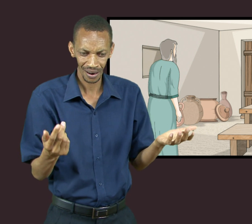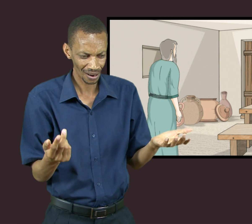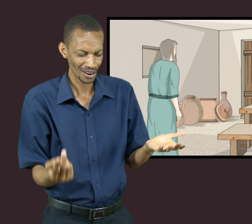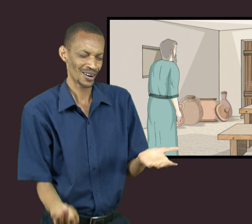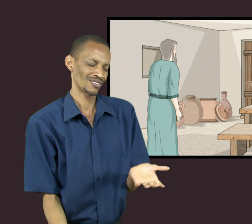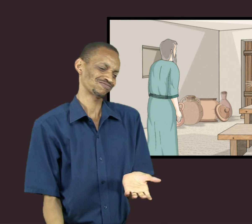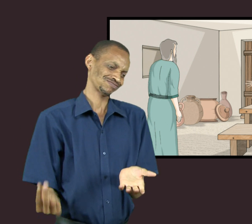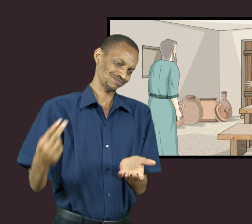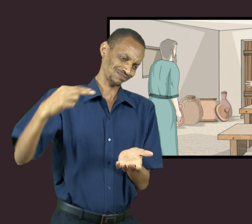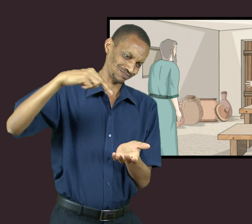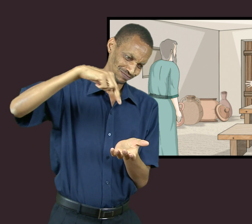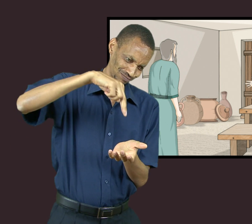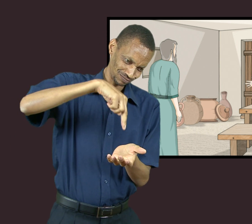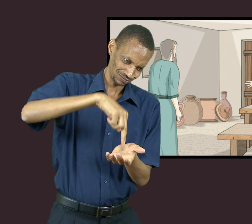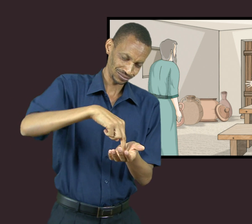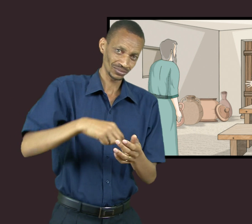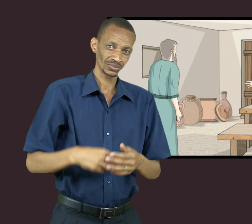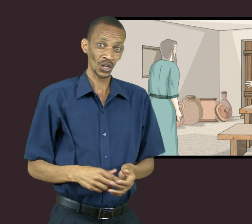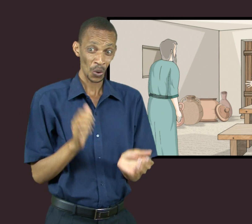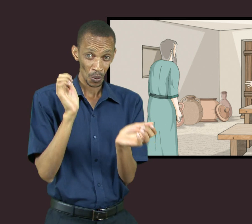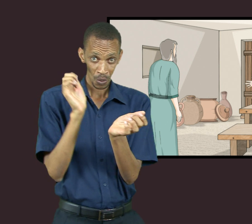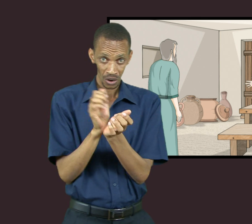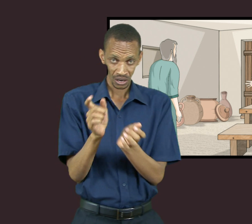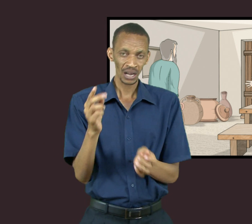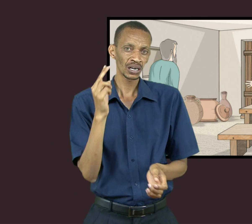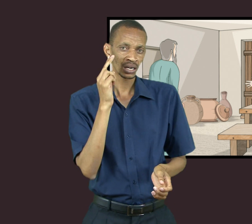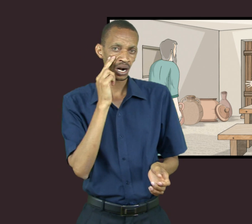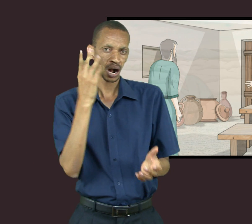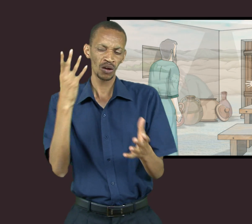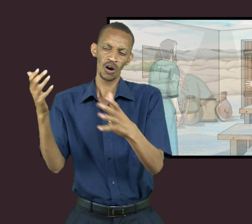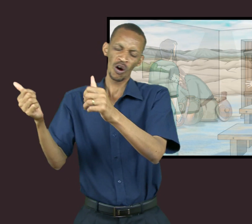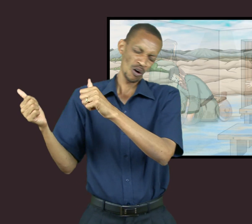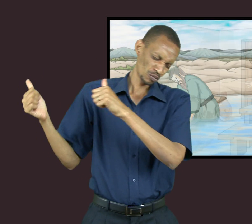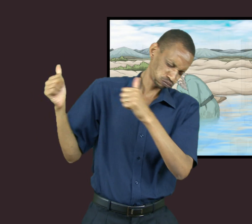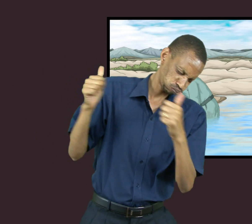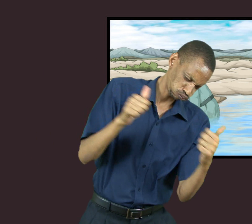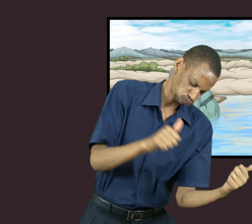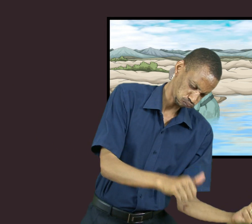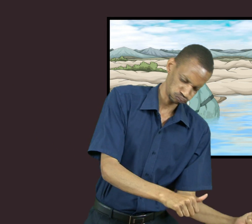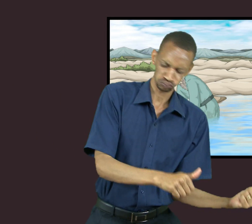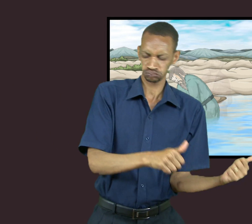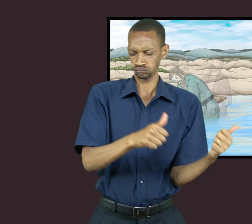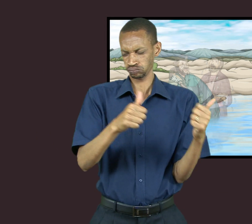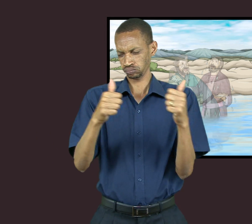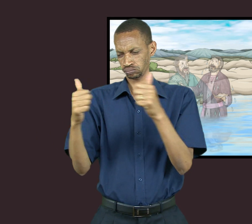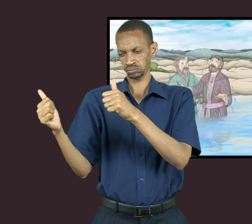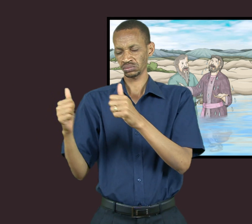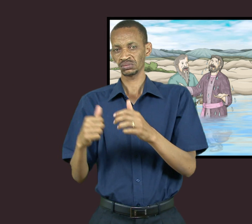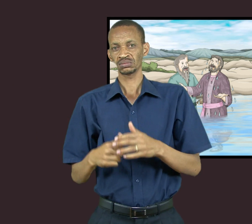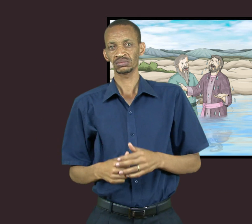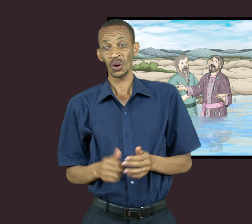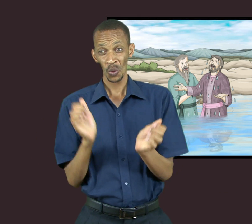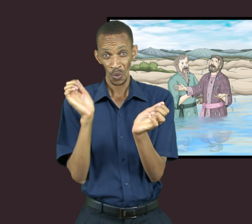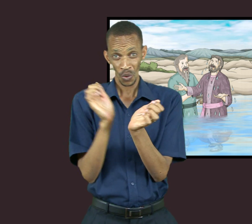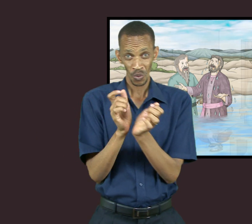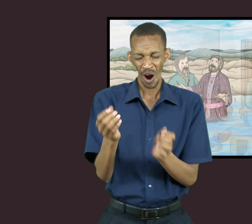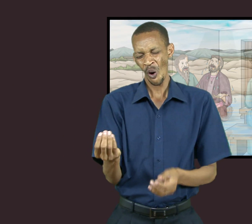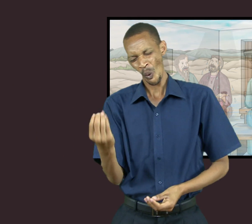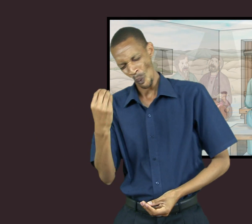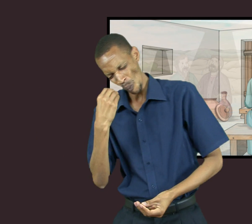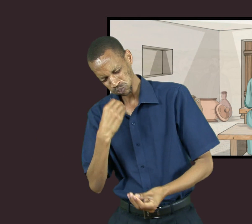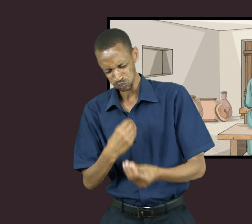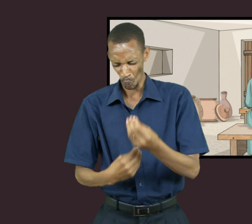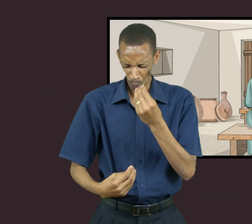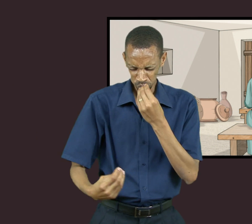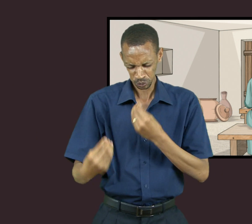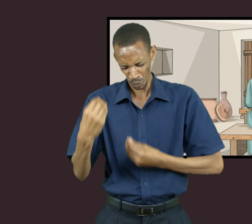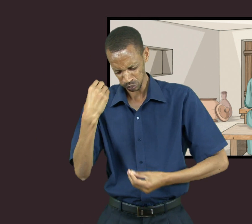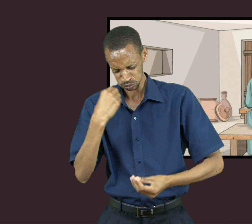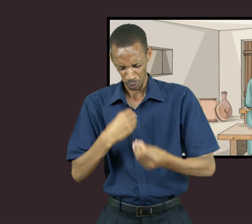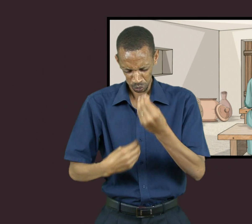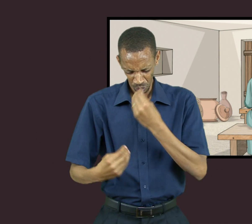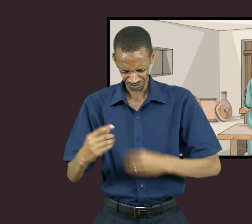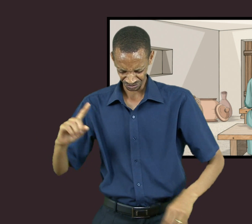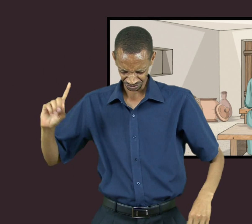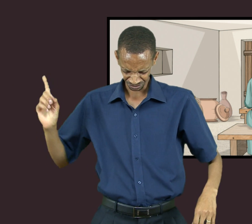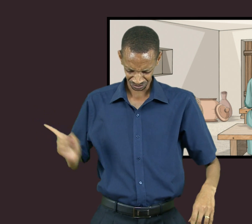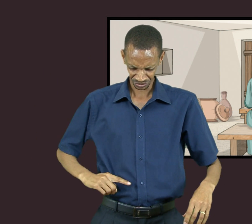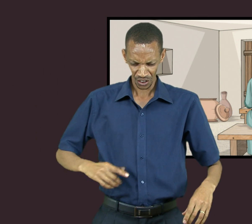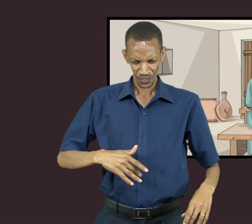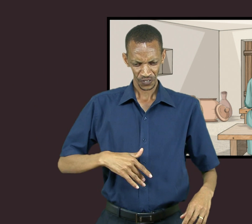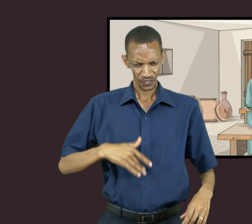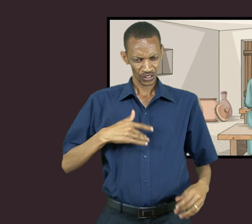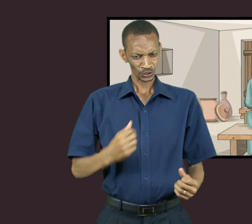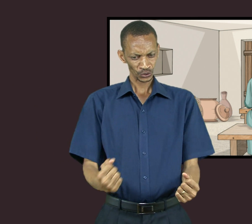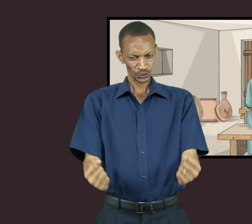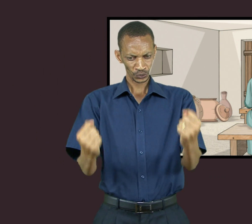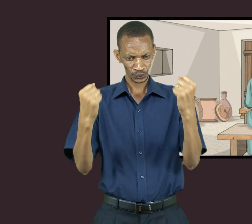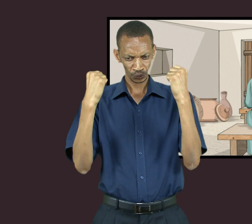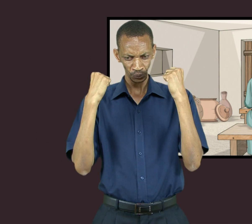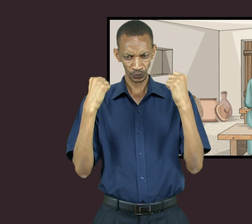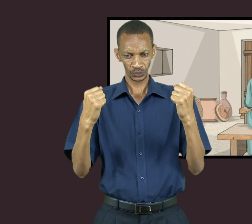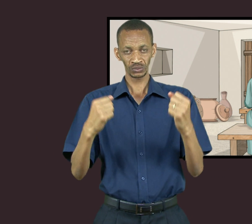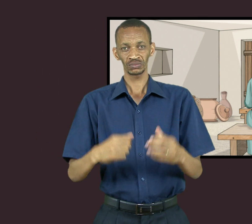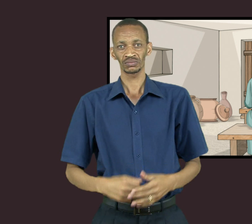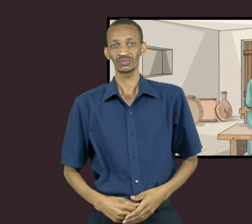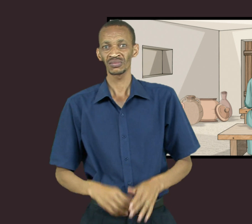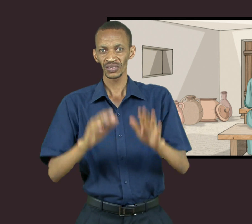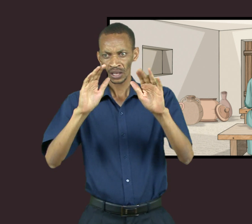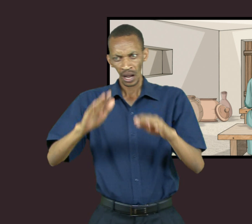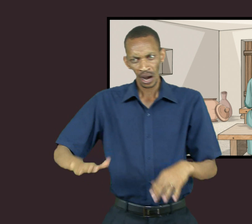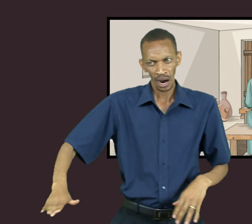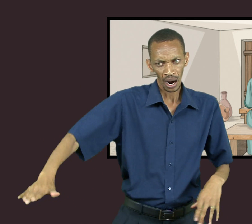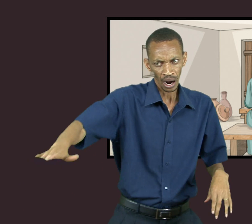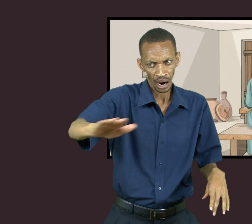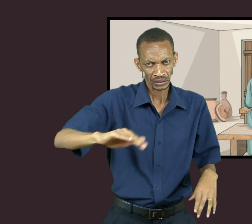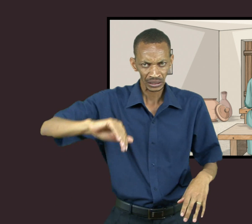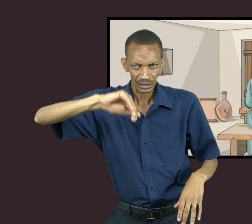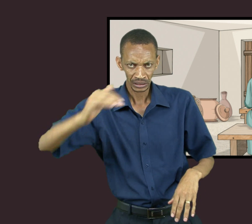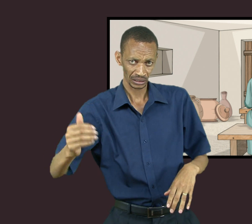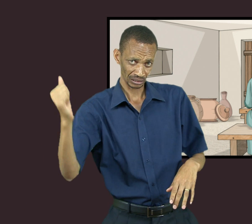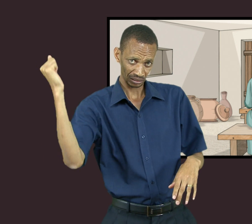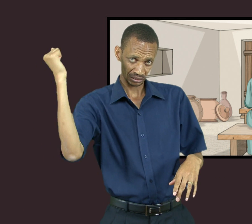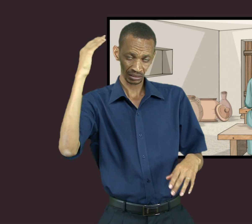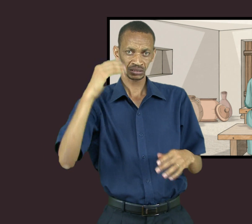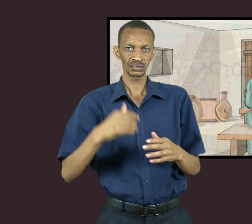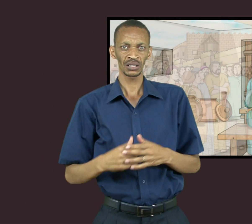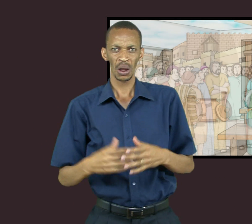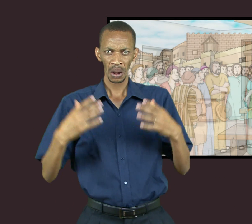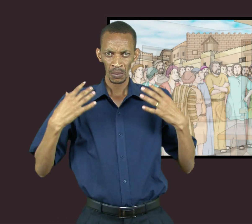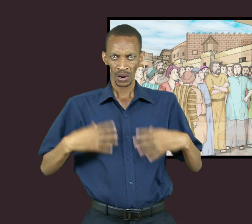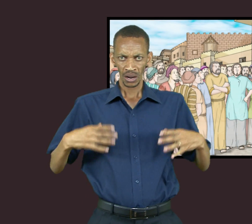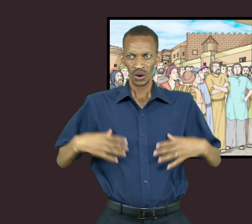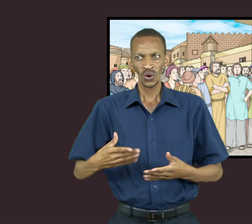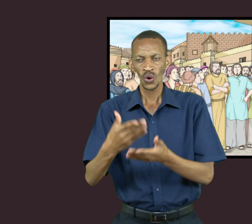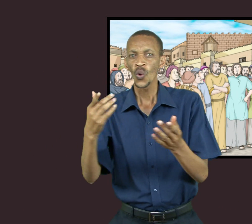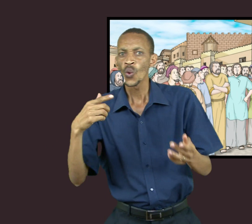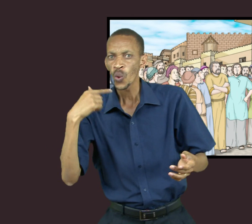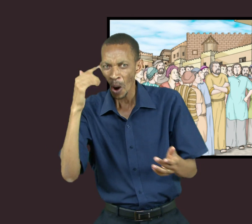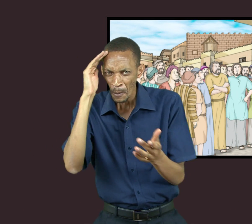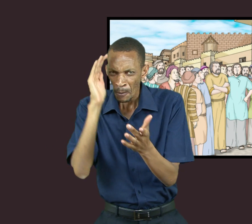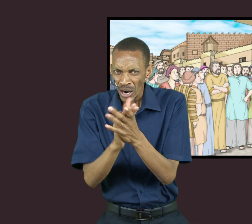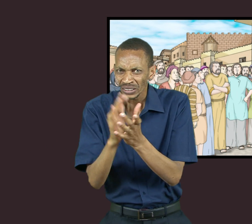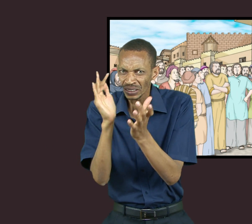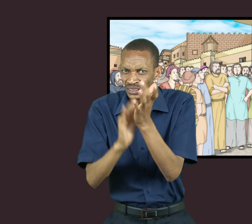He got up and was baptized, and after taking some food, he regained his strength. And he spent several days with the disciples in Damascus.